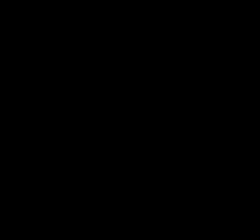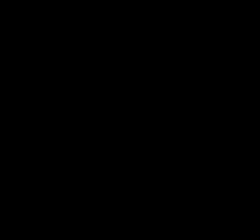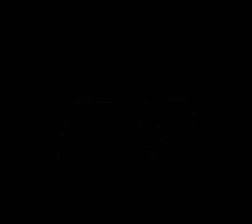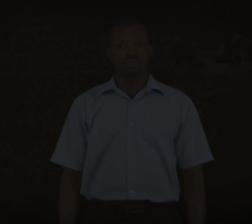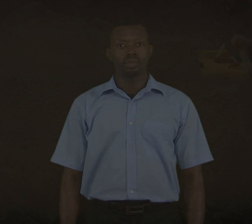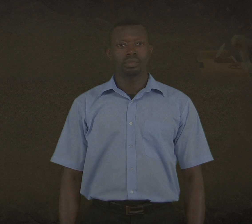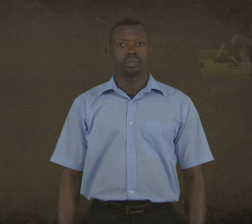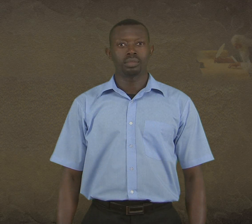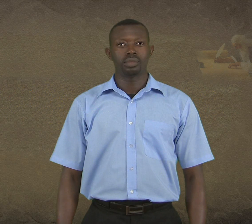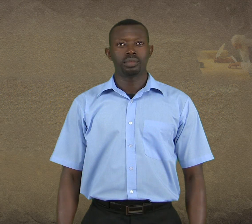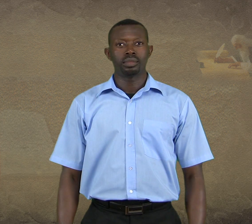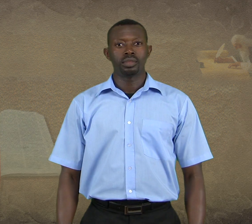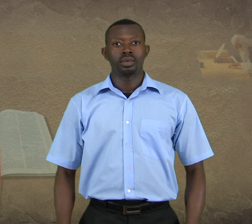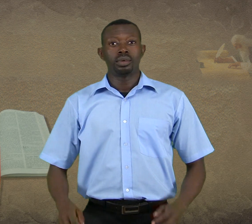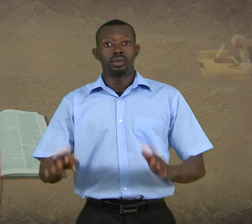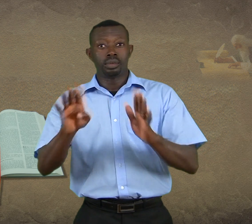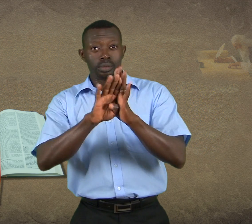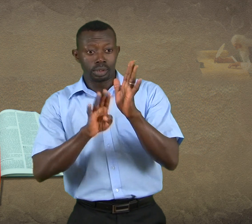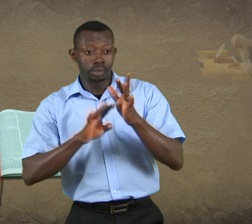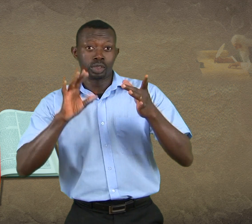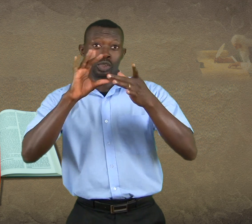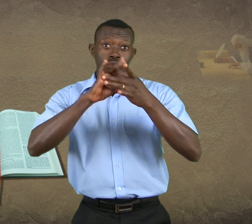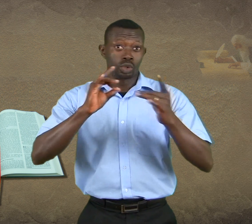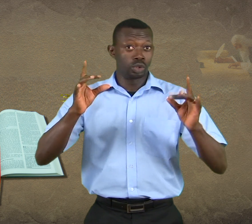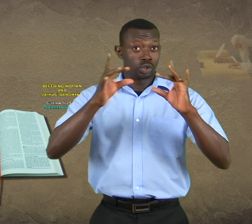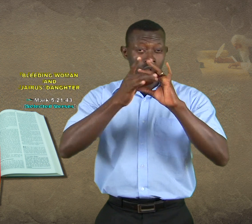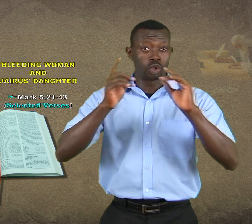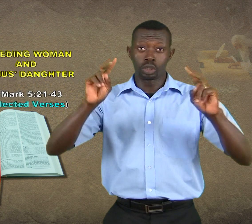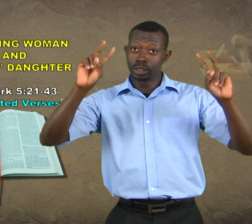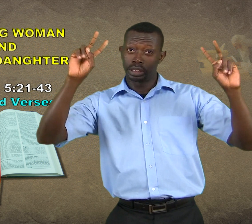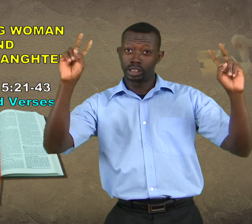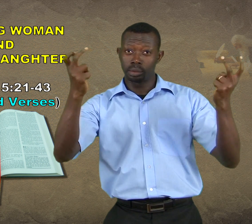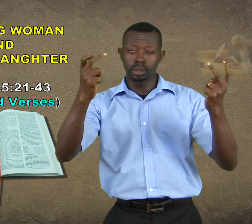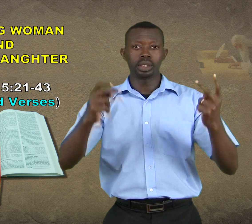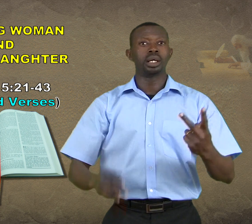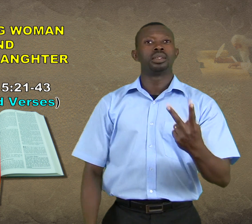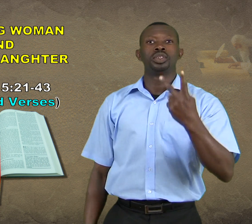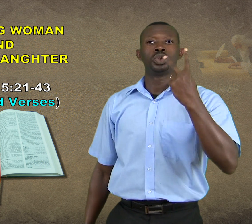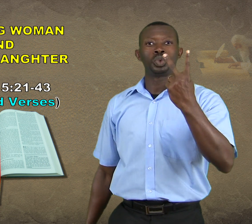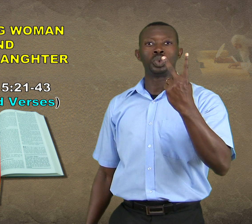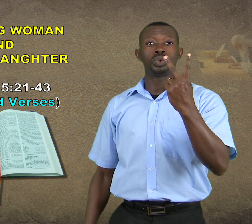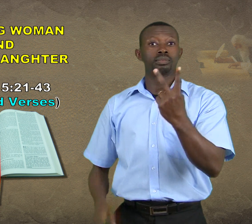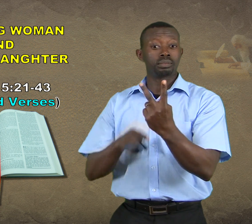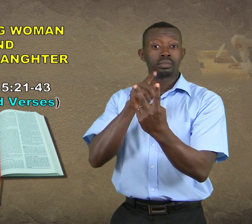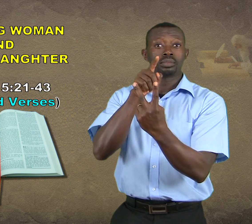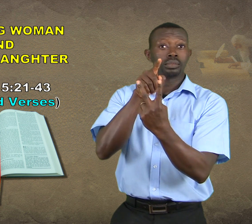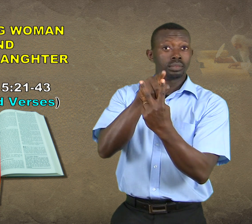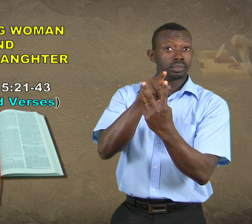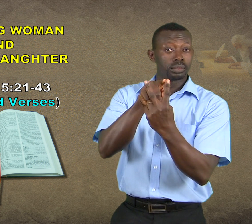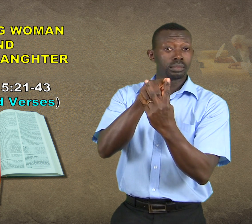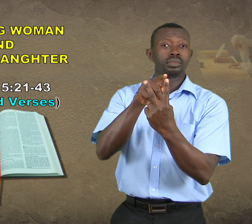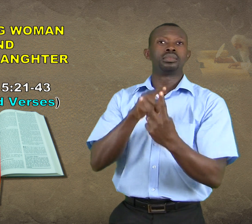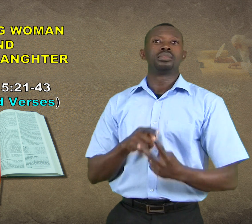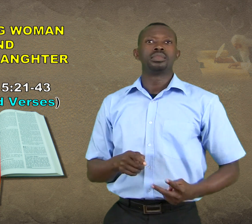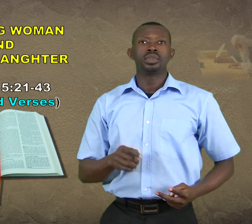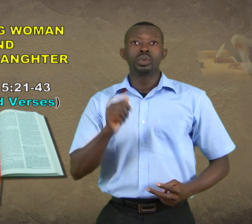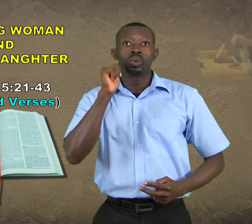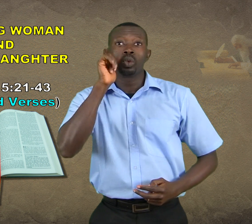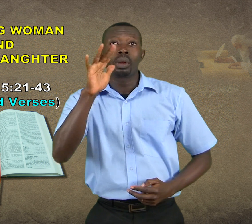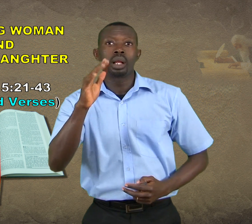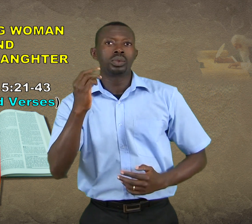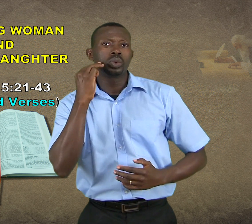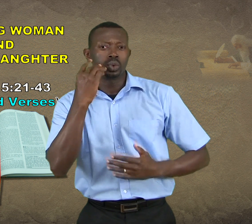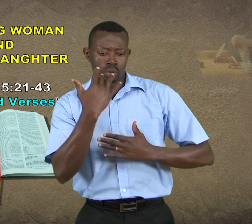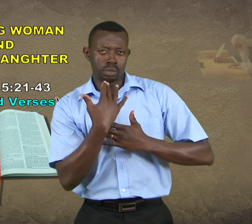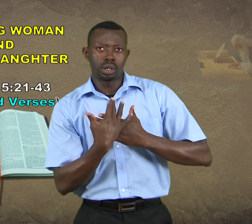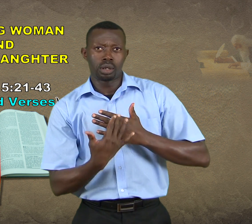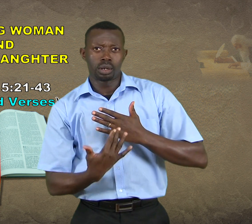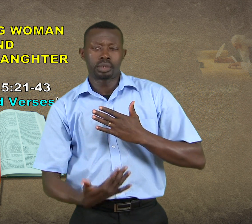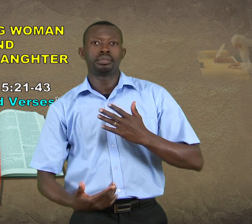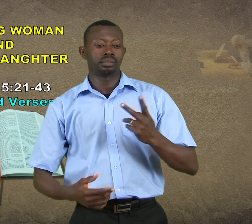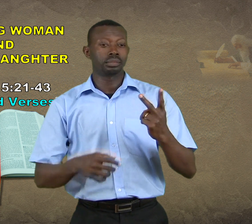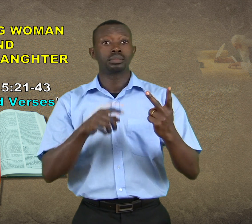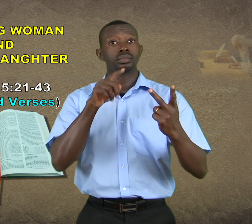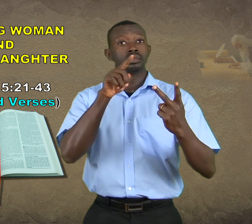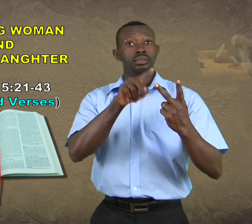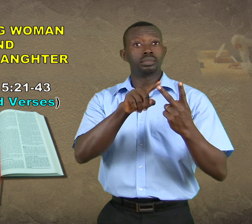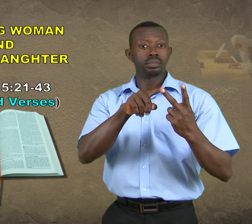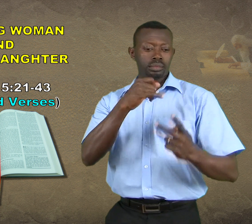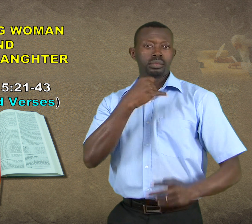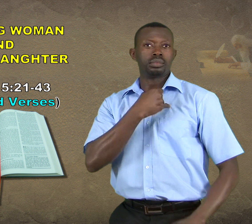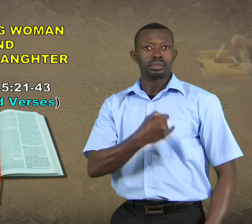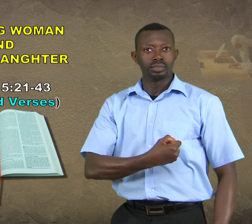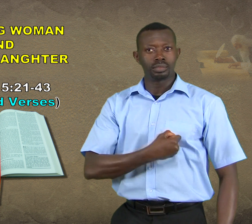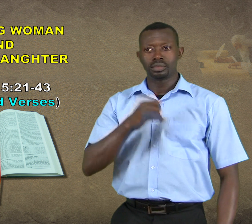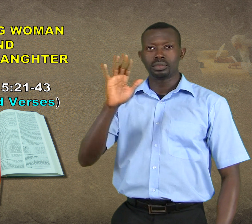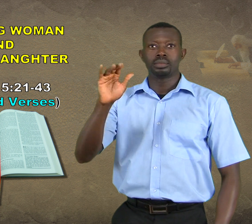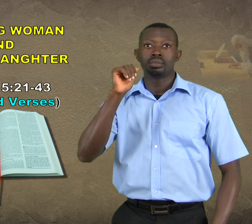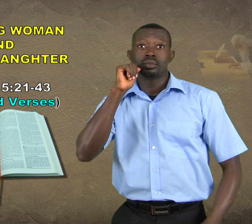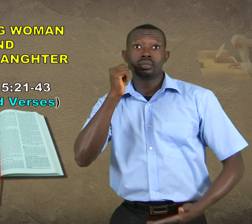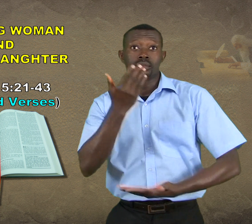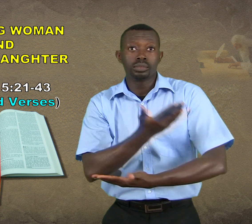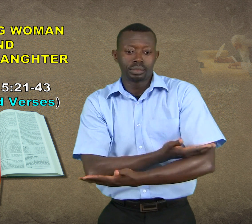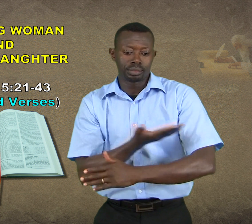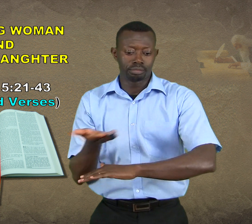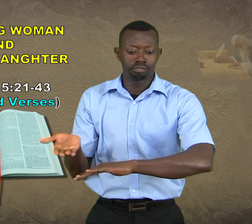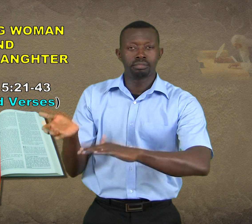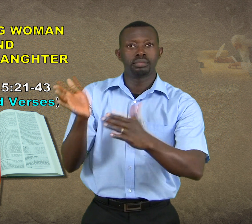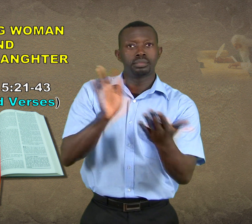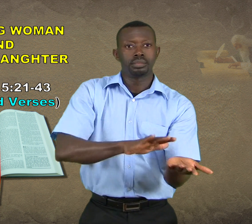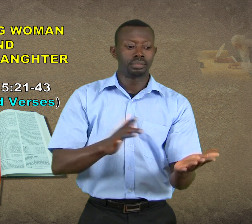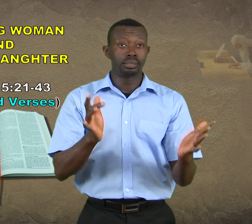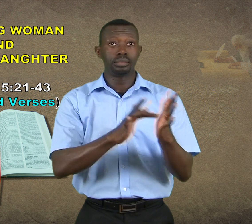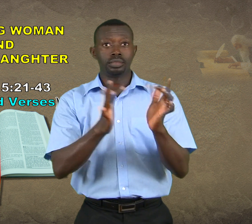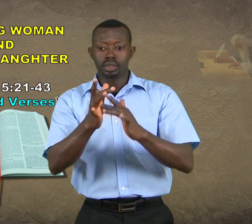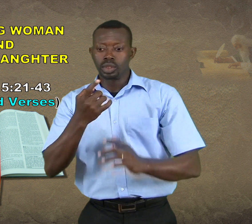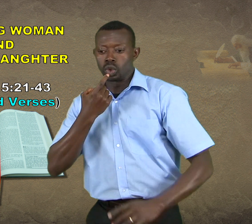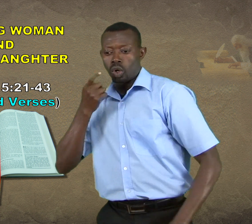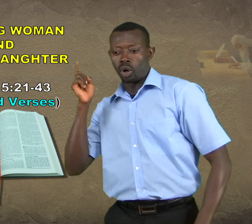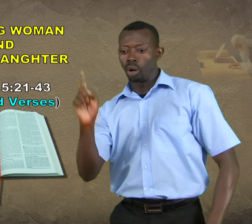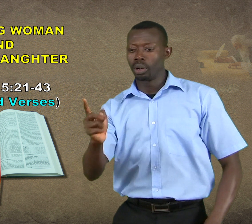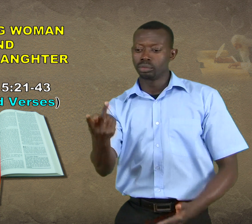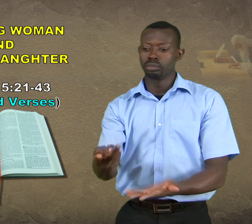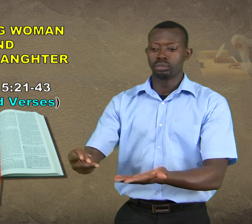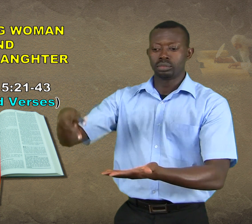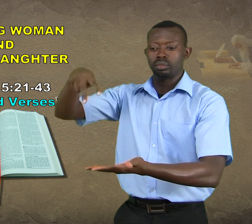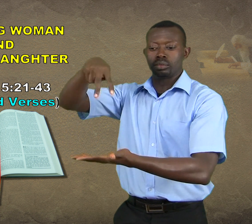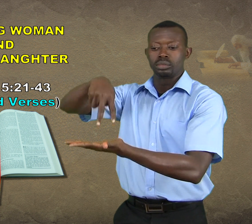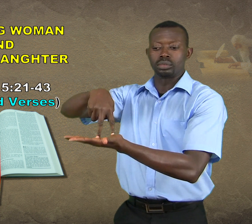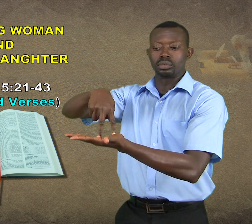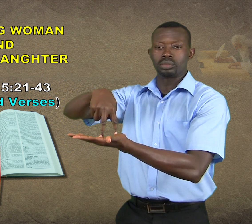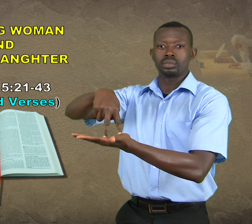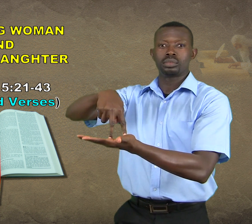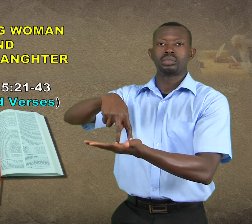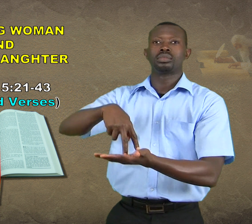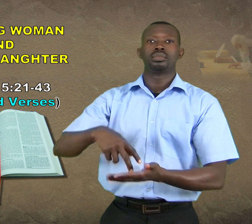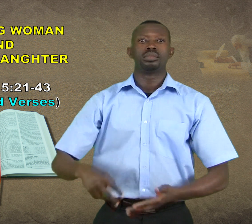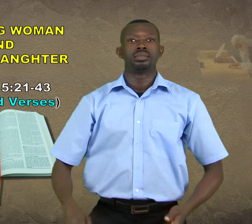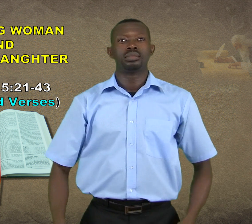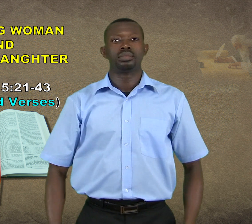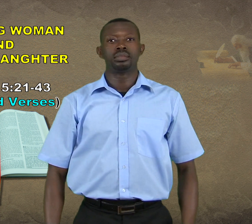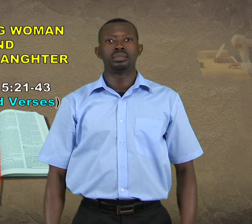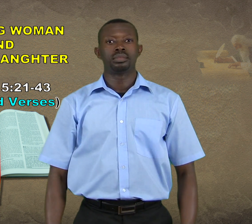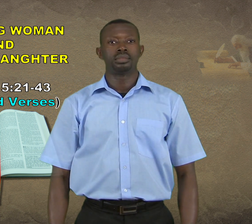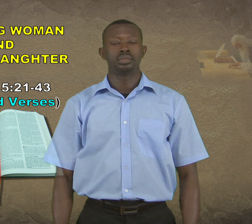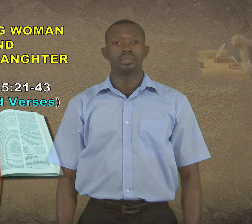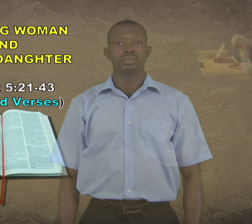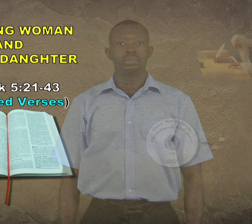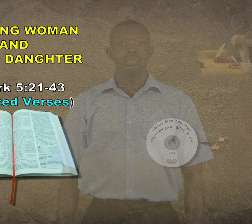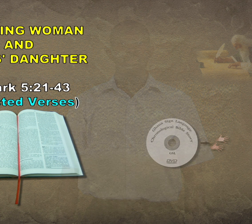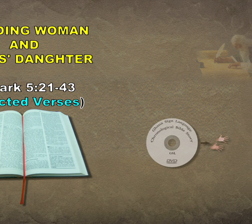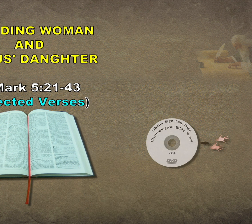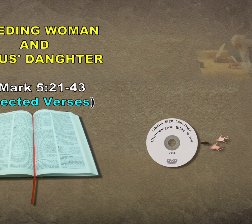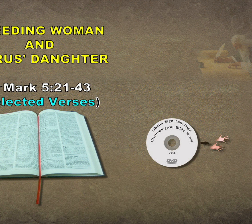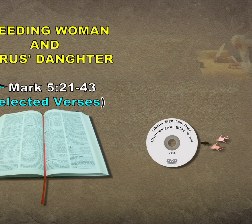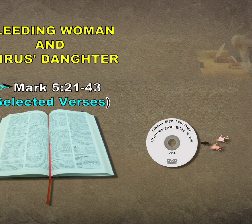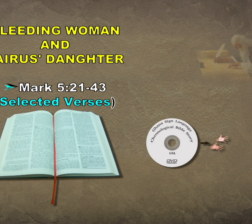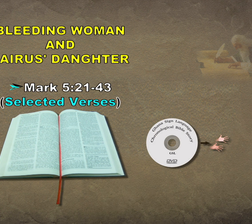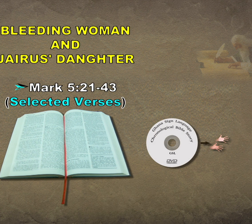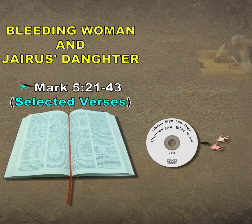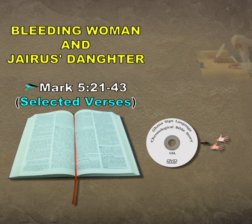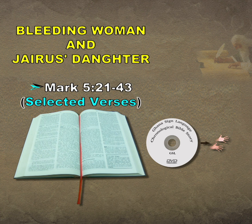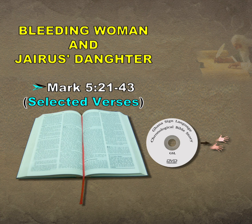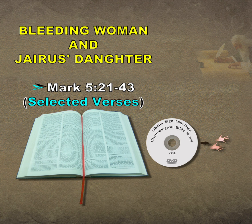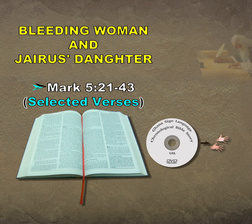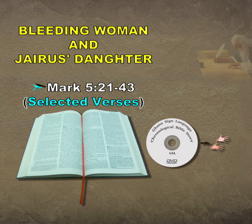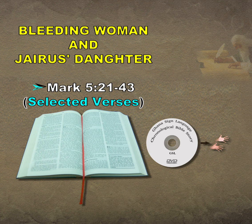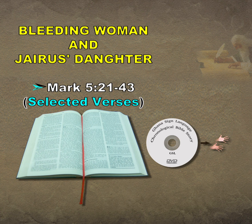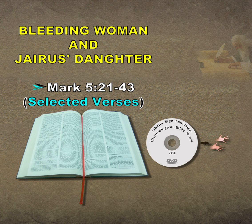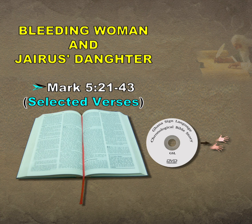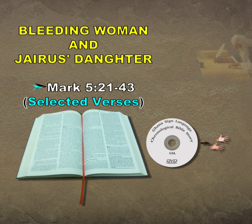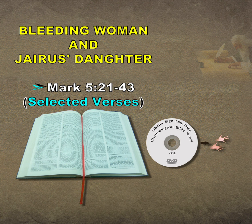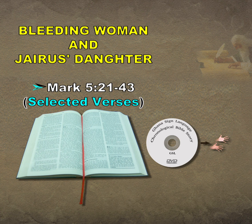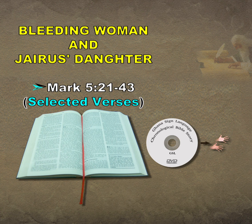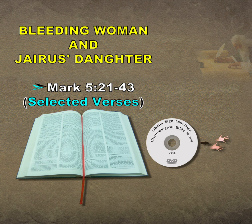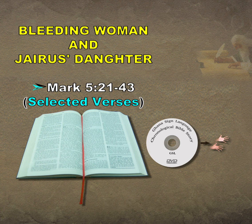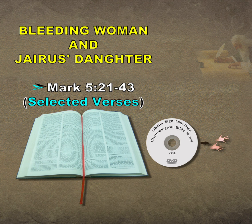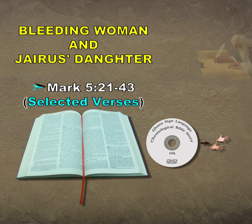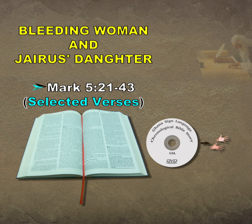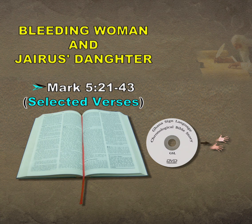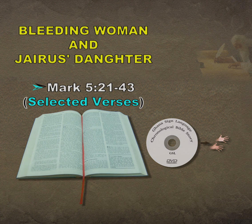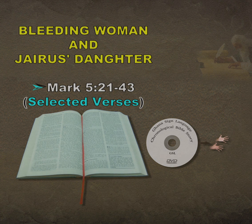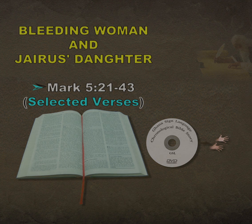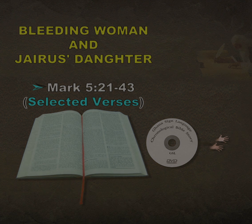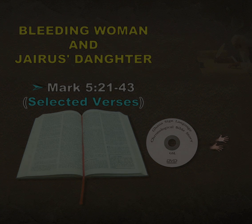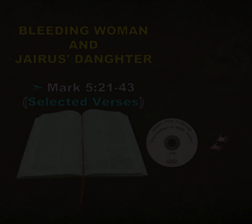Bleeding woman and Jairus' daughter